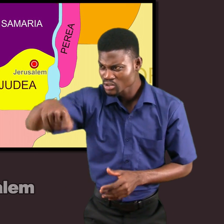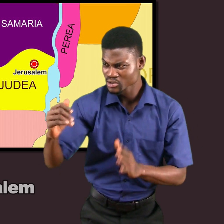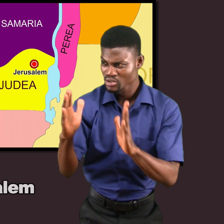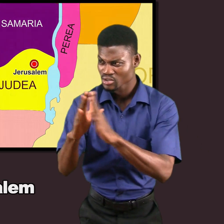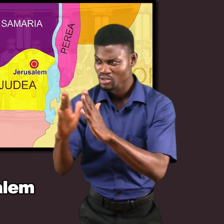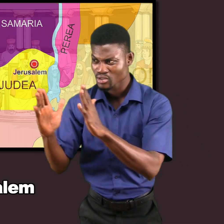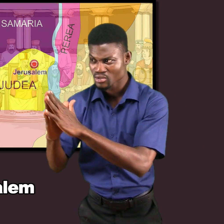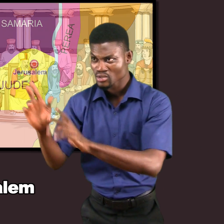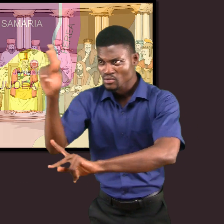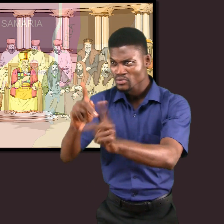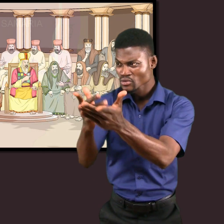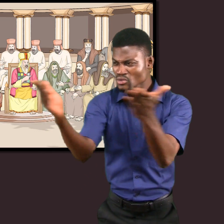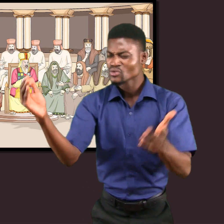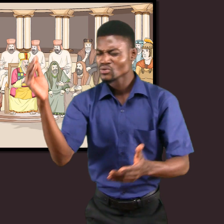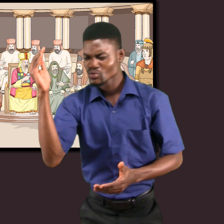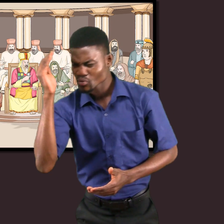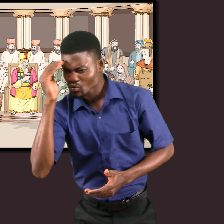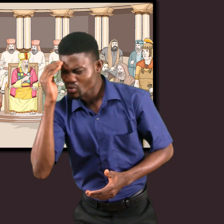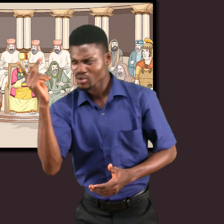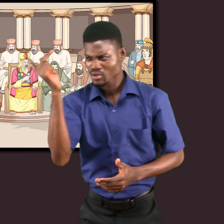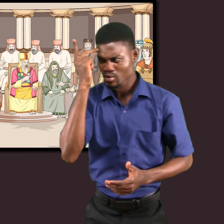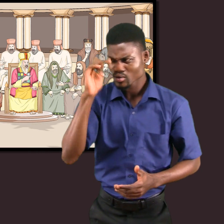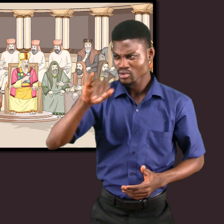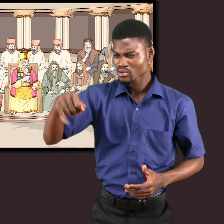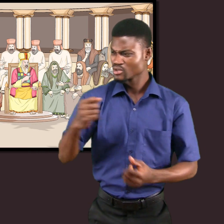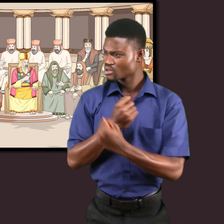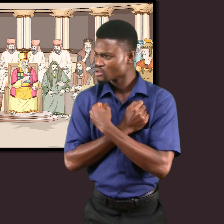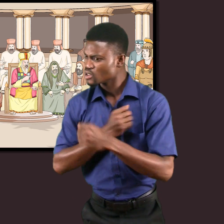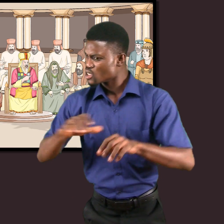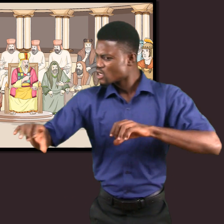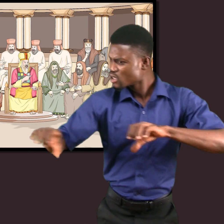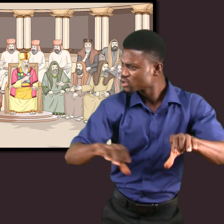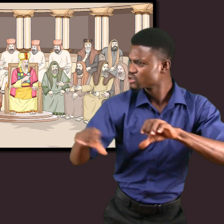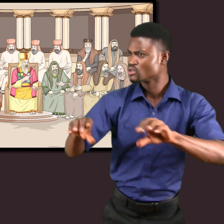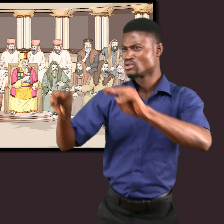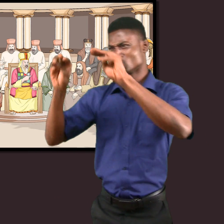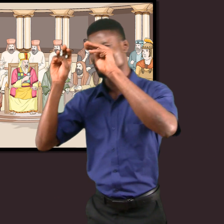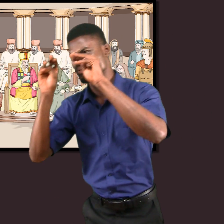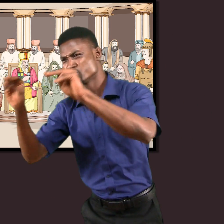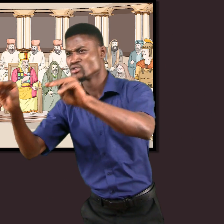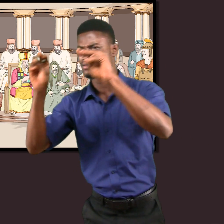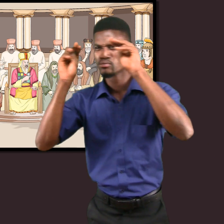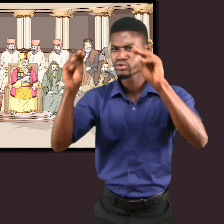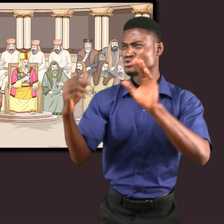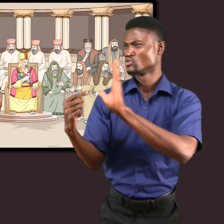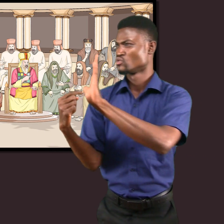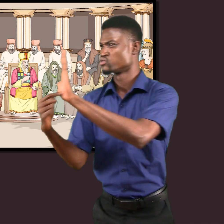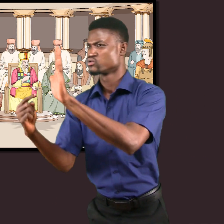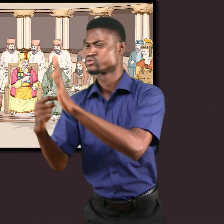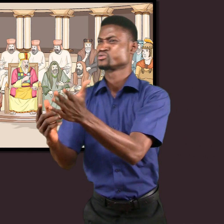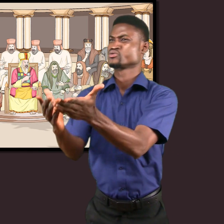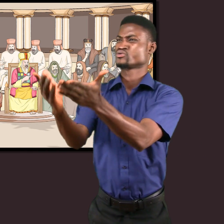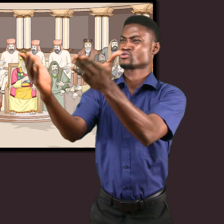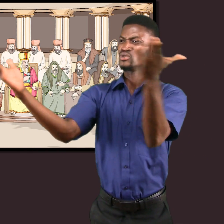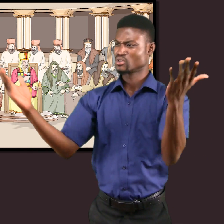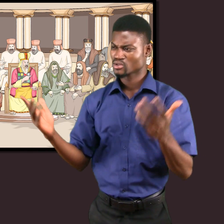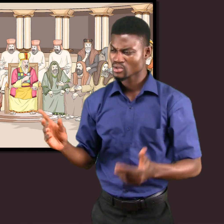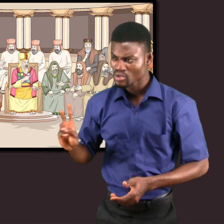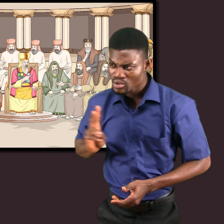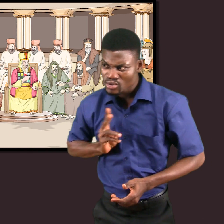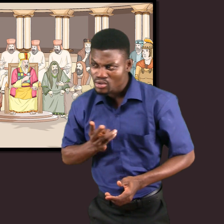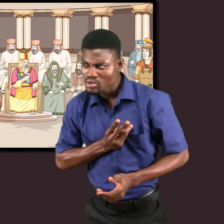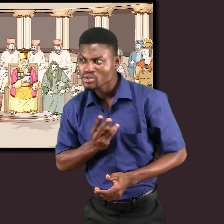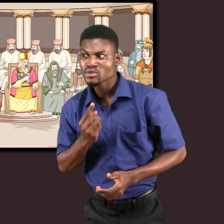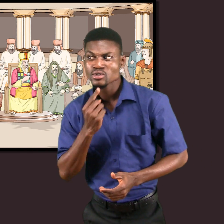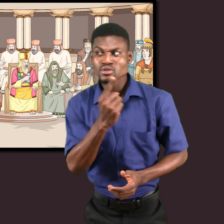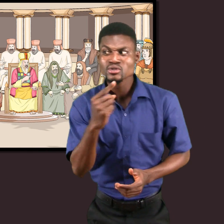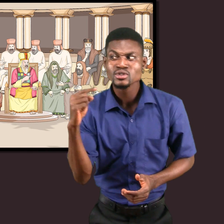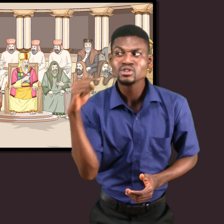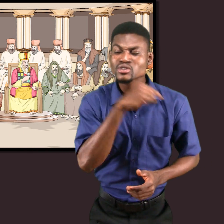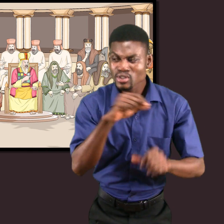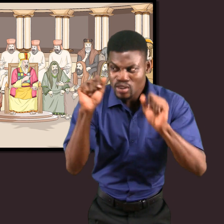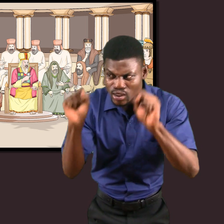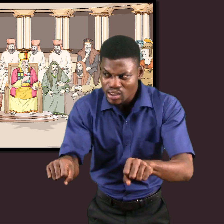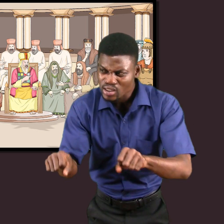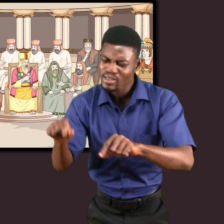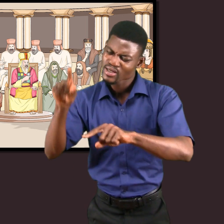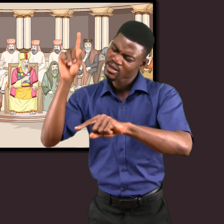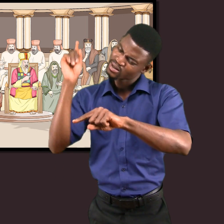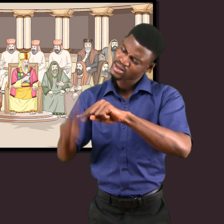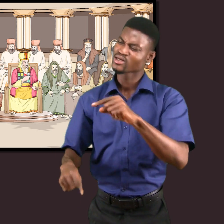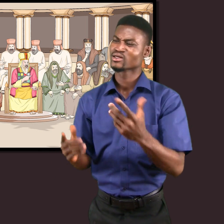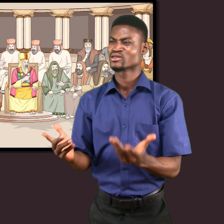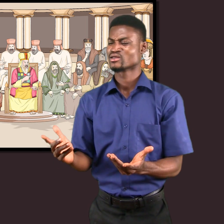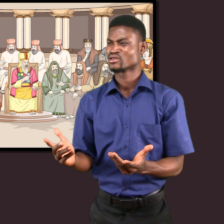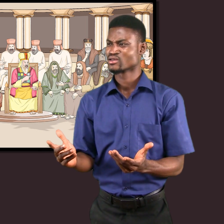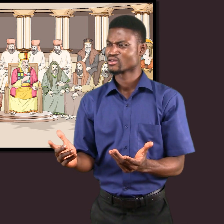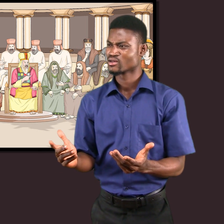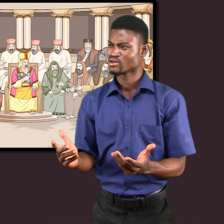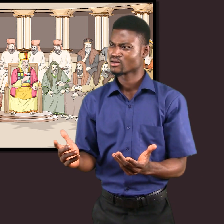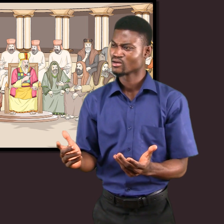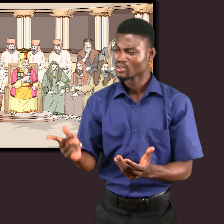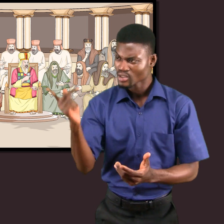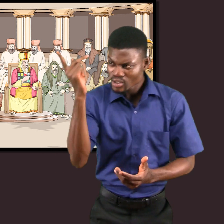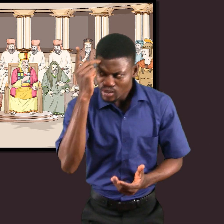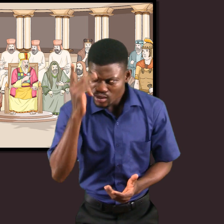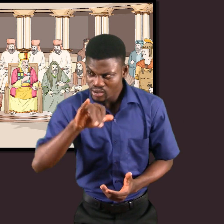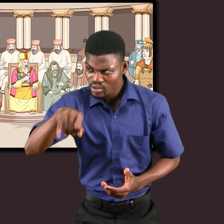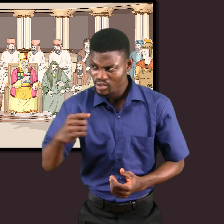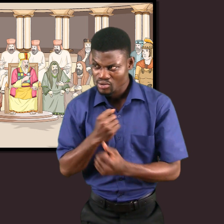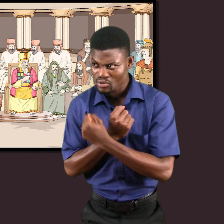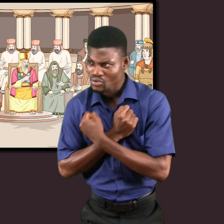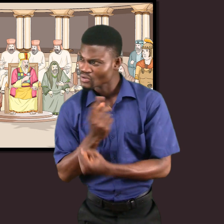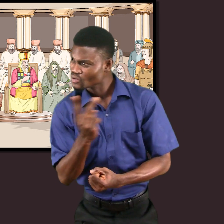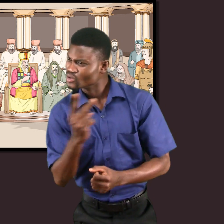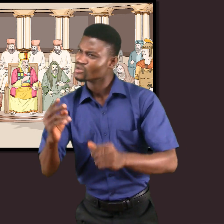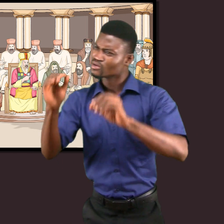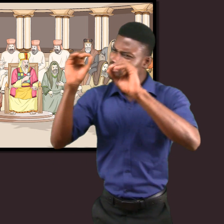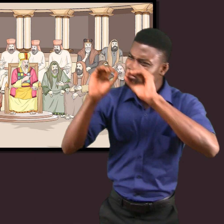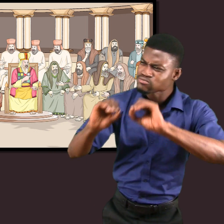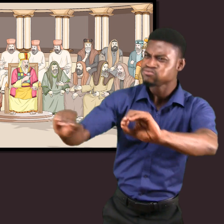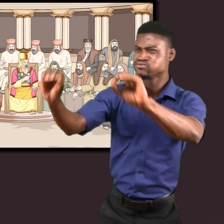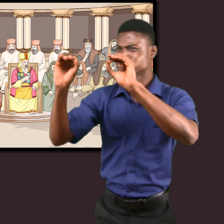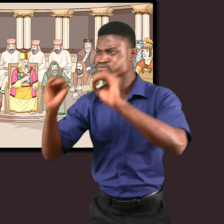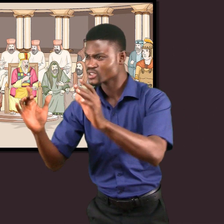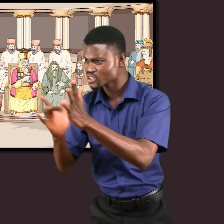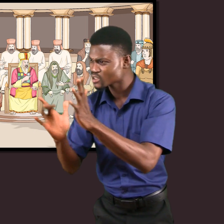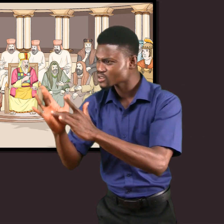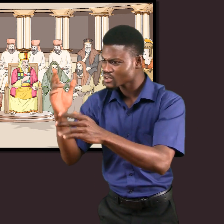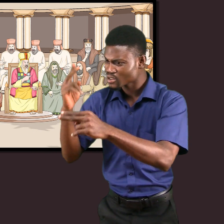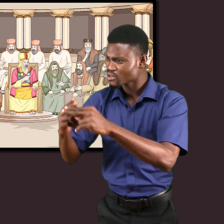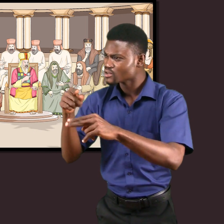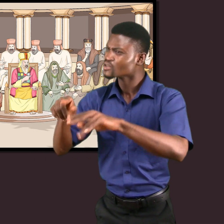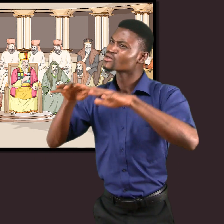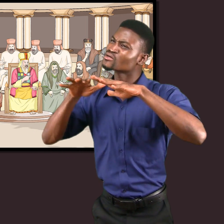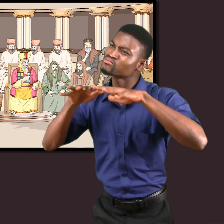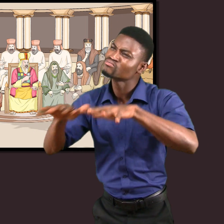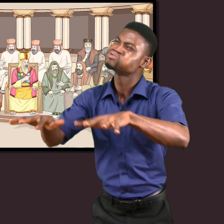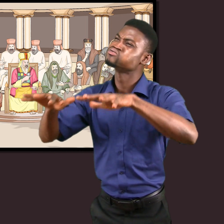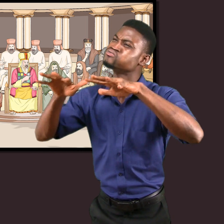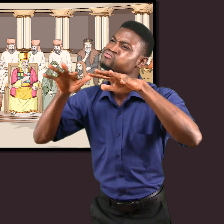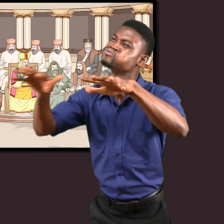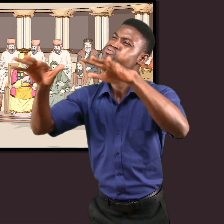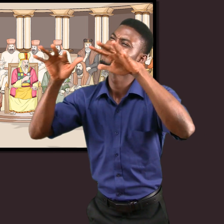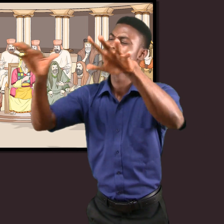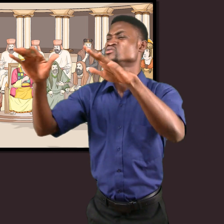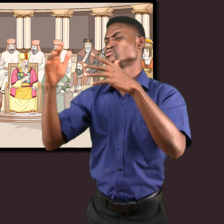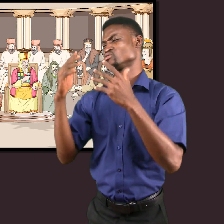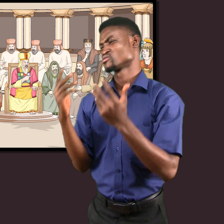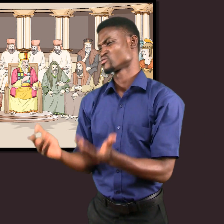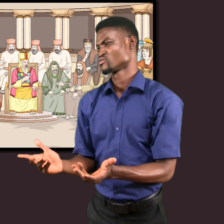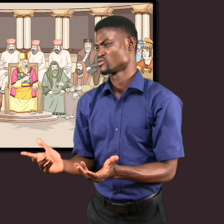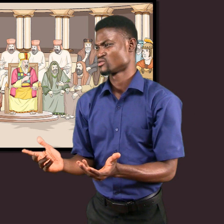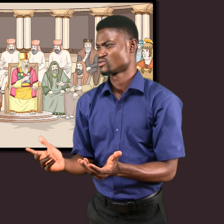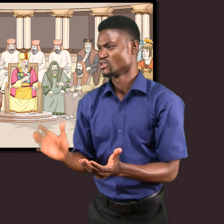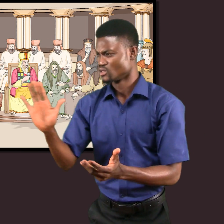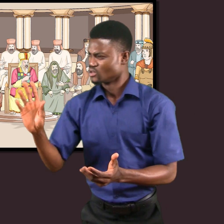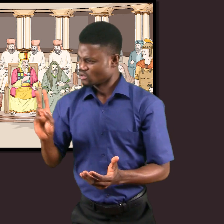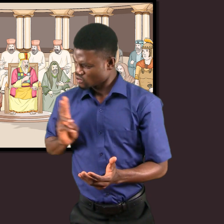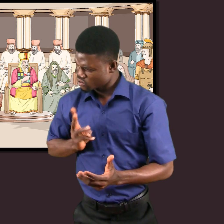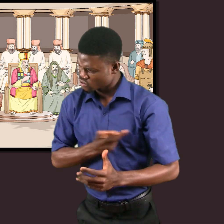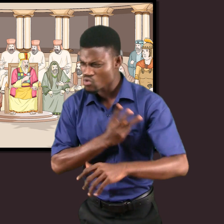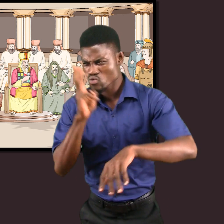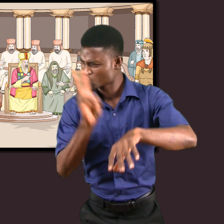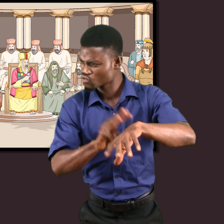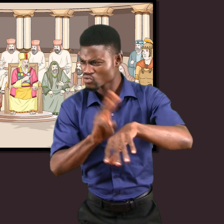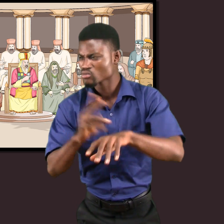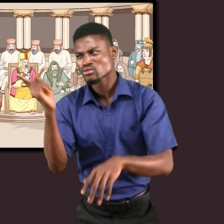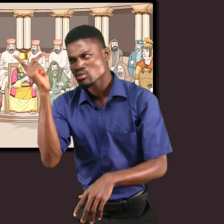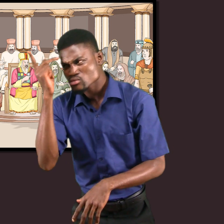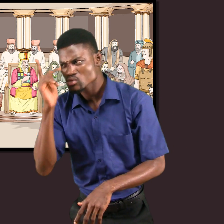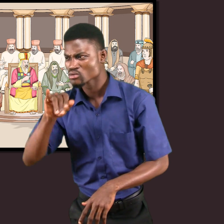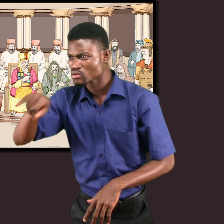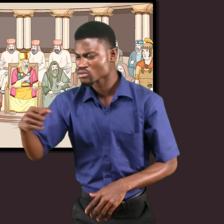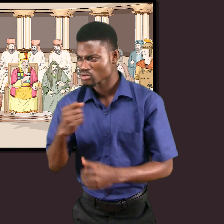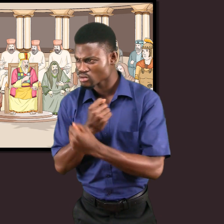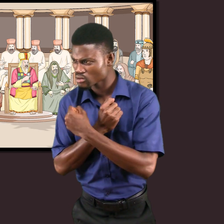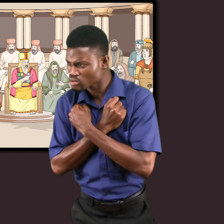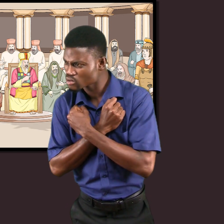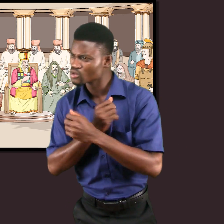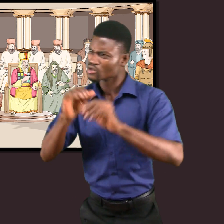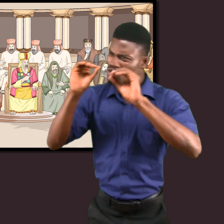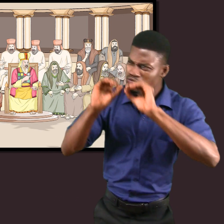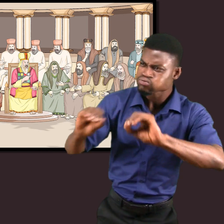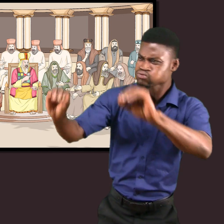“It is clear to everyone living in Jerusalem that a remarkable miracle has occurred through them, and we cannot deny it.